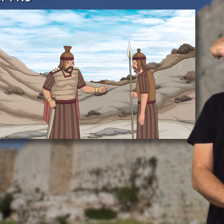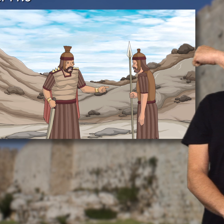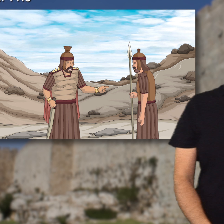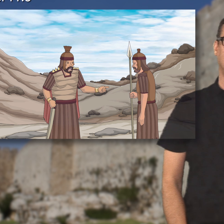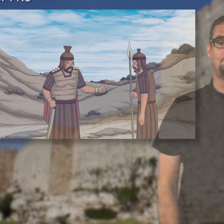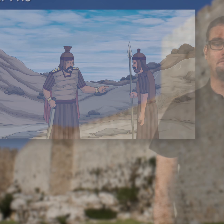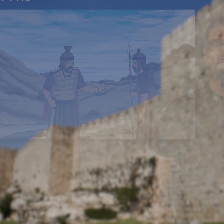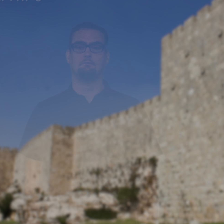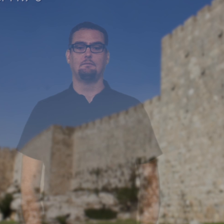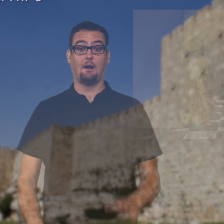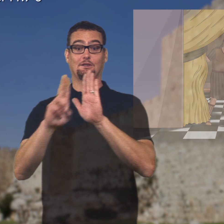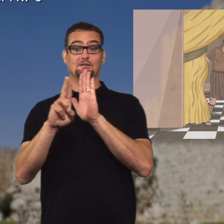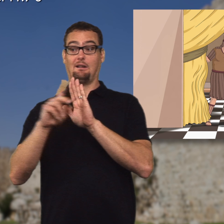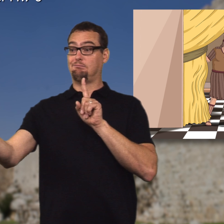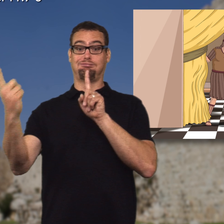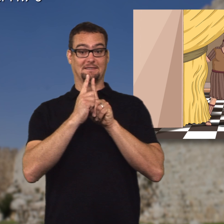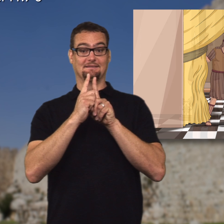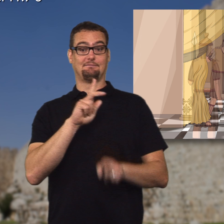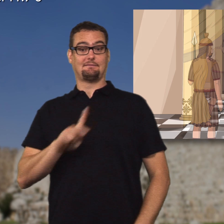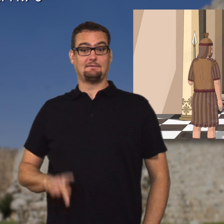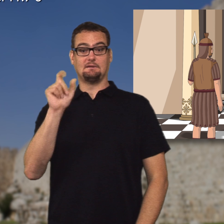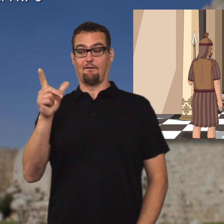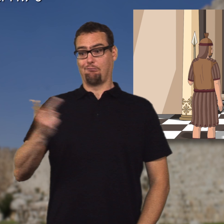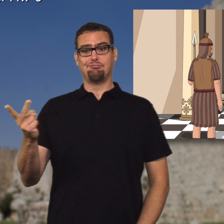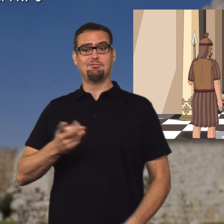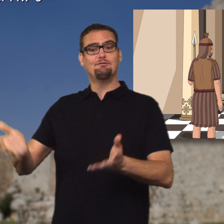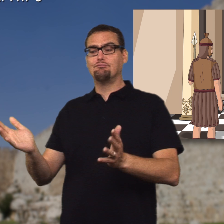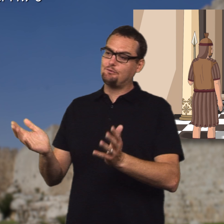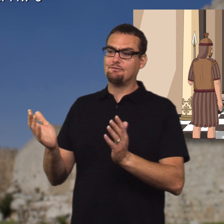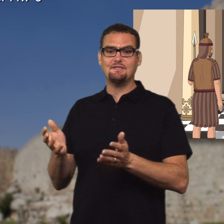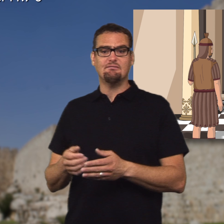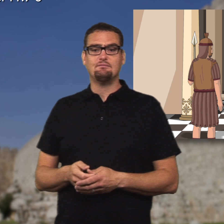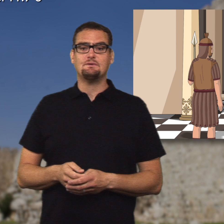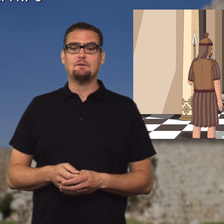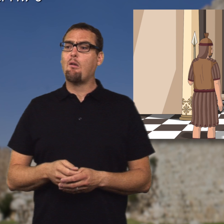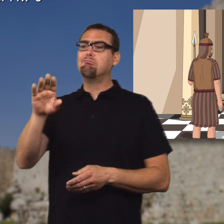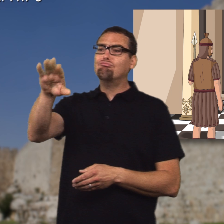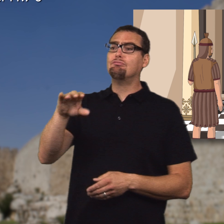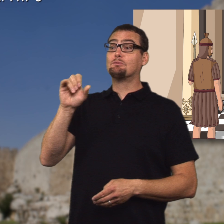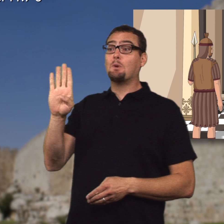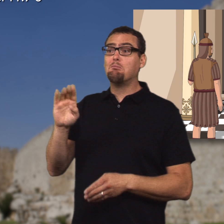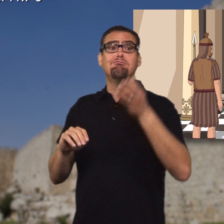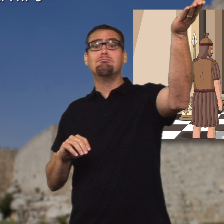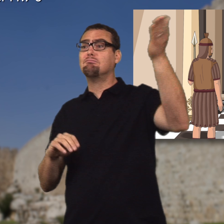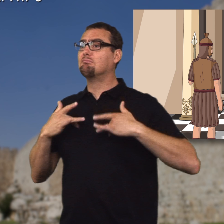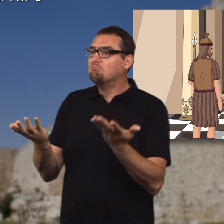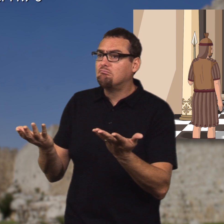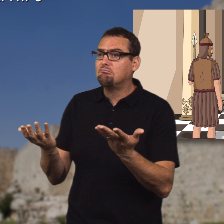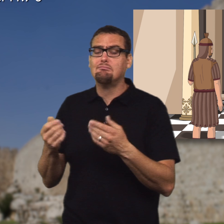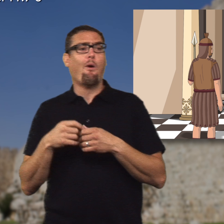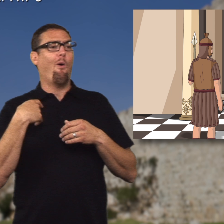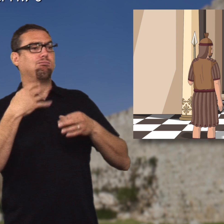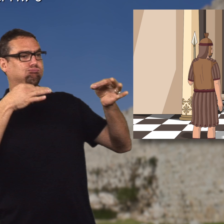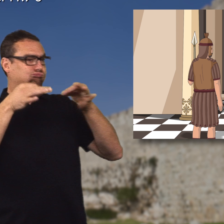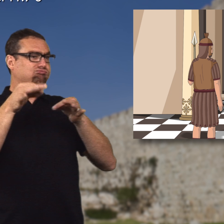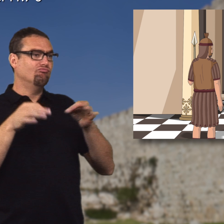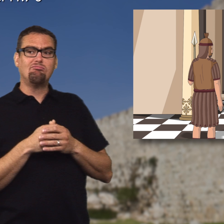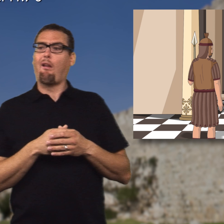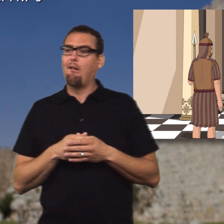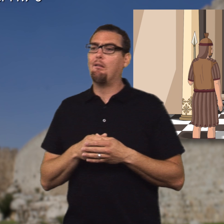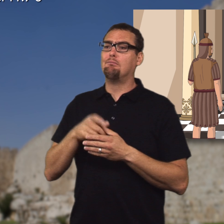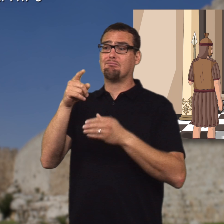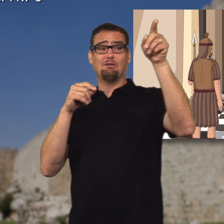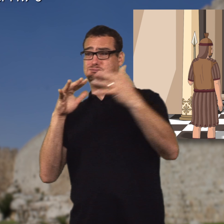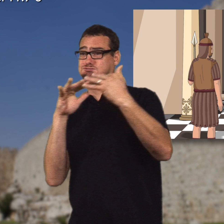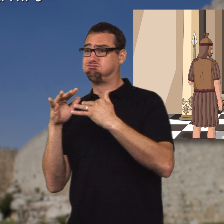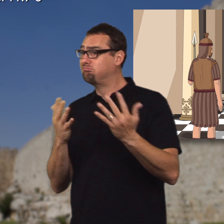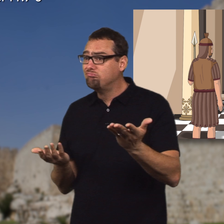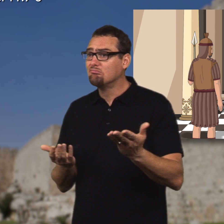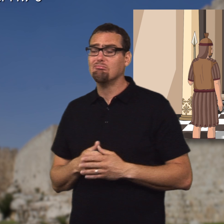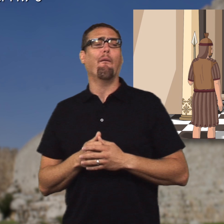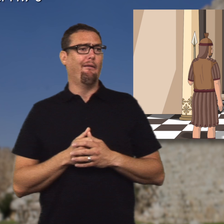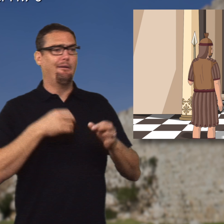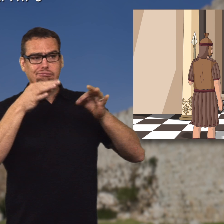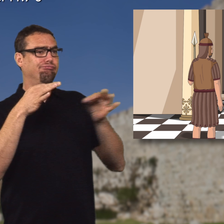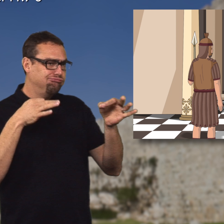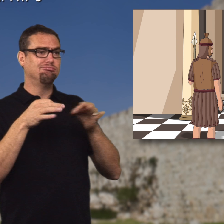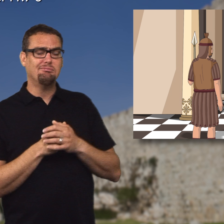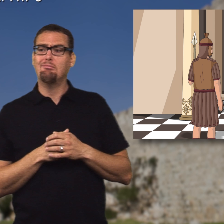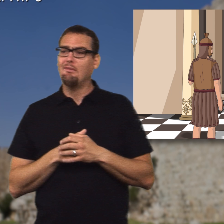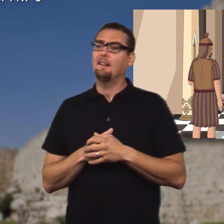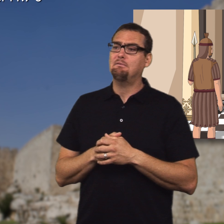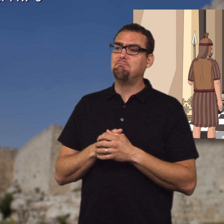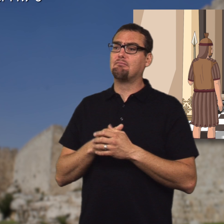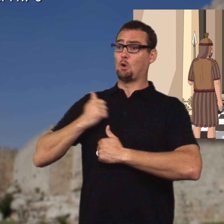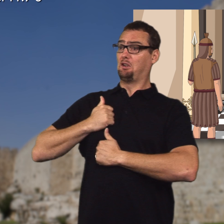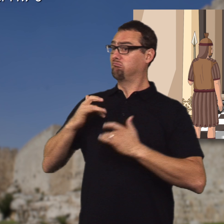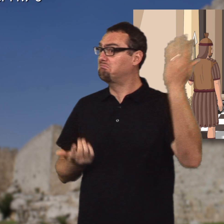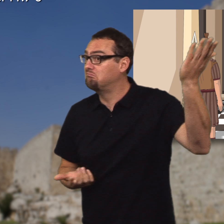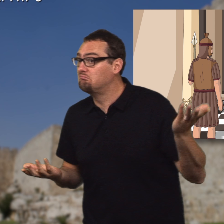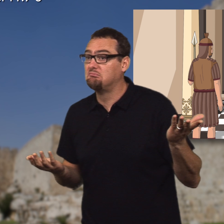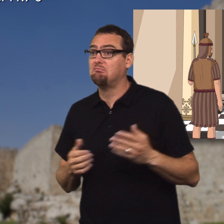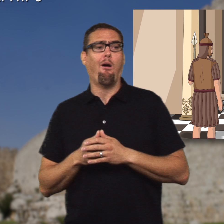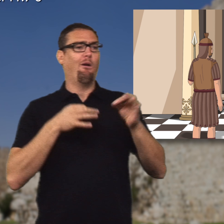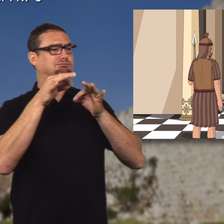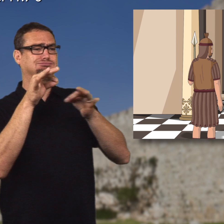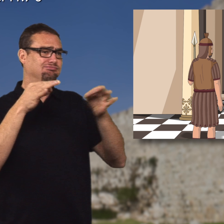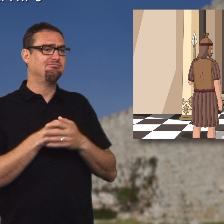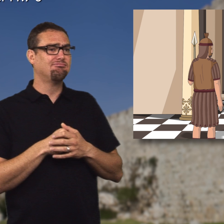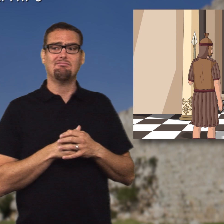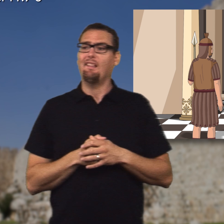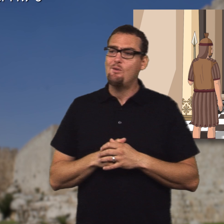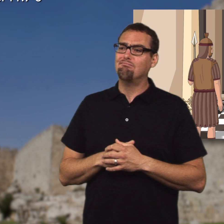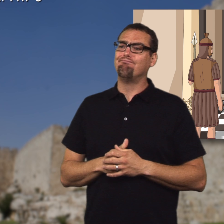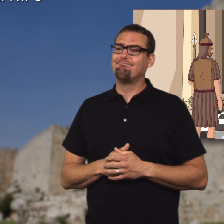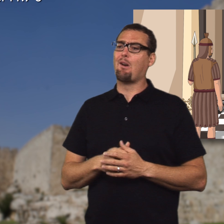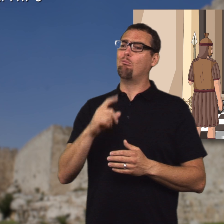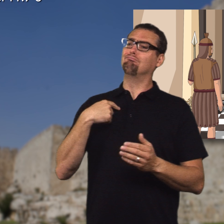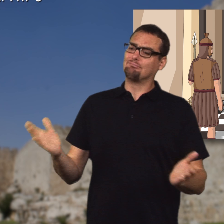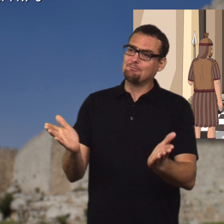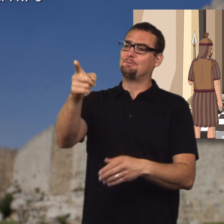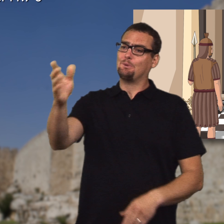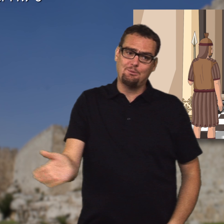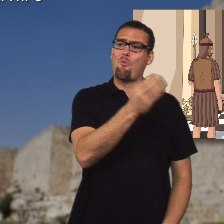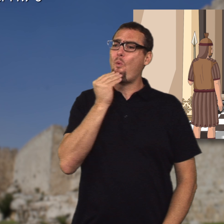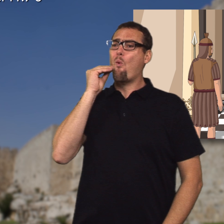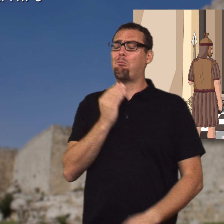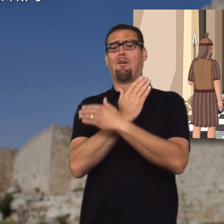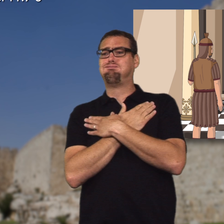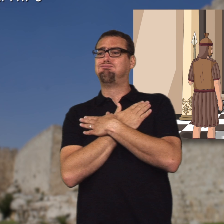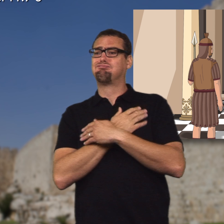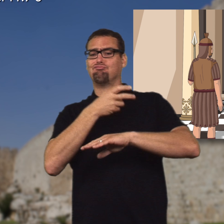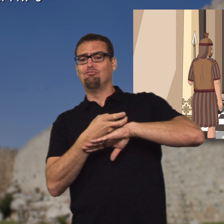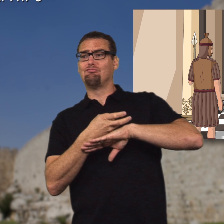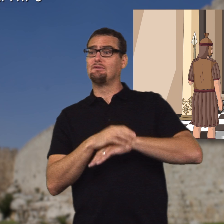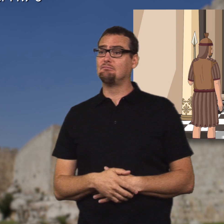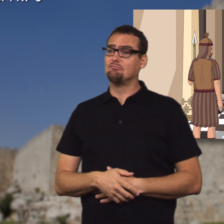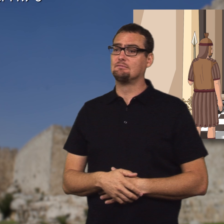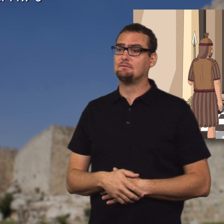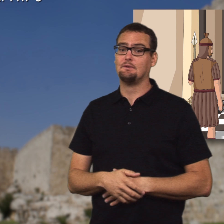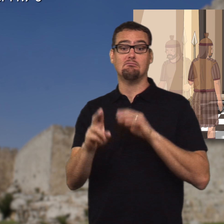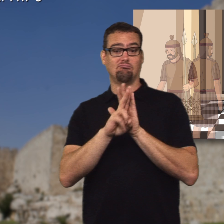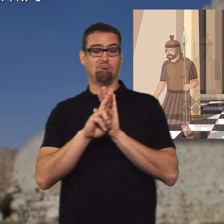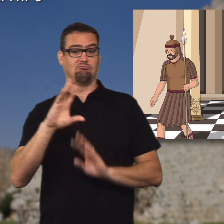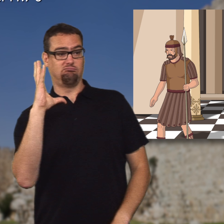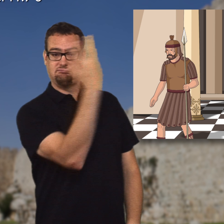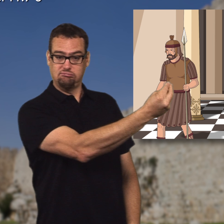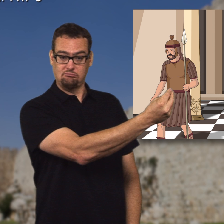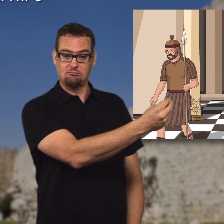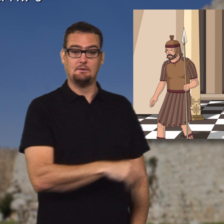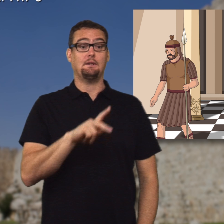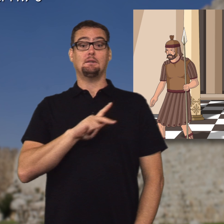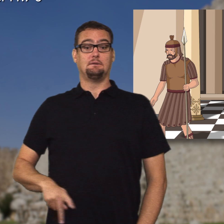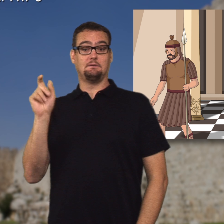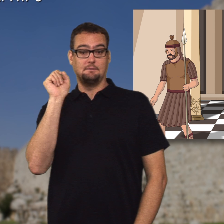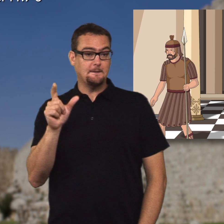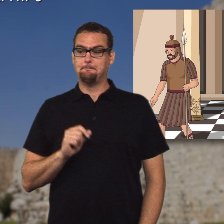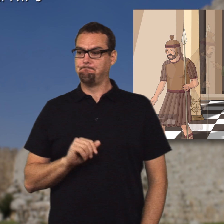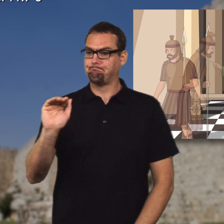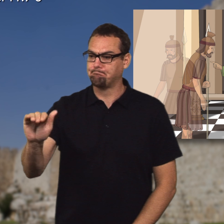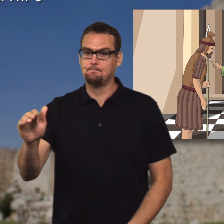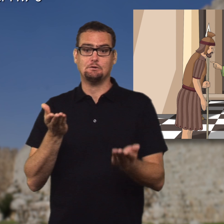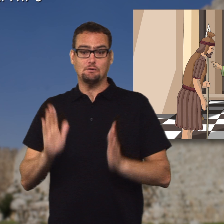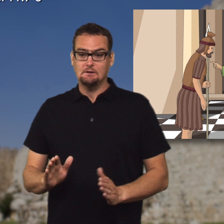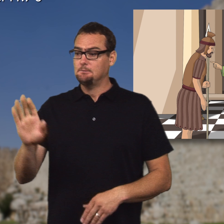When Uriah came to him, David asked how Joab and the troops were doing with the war.